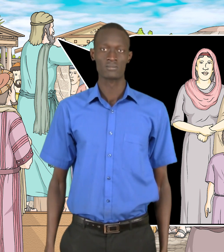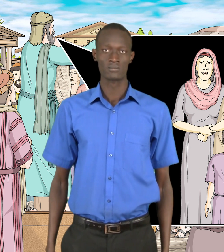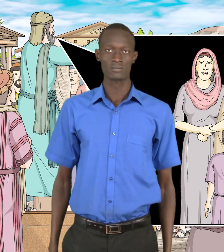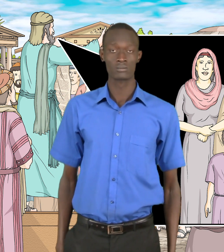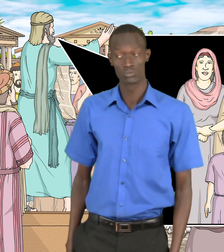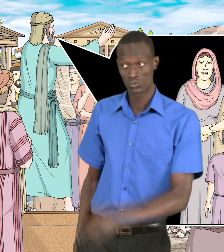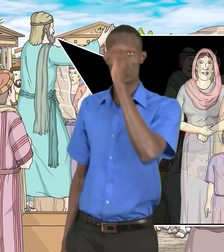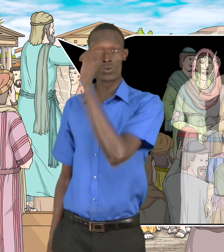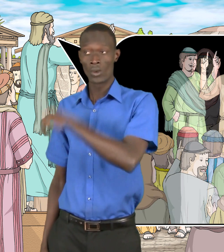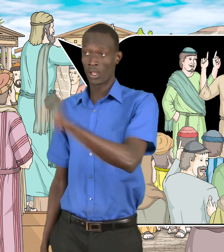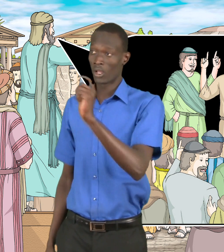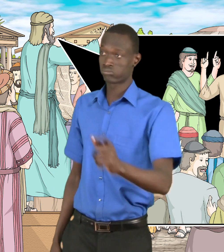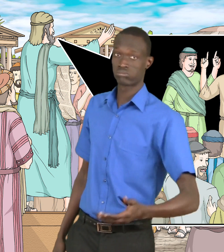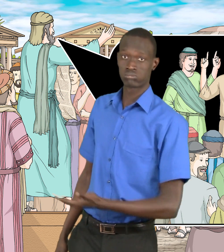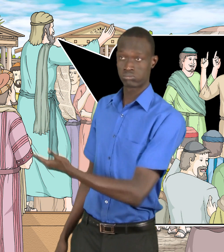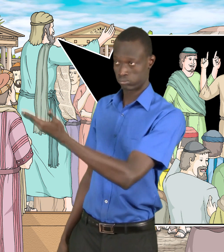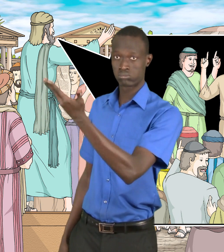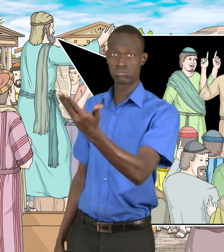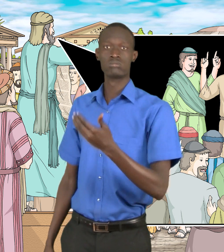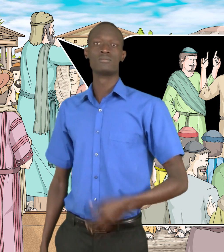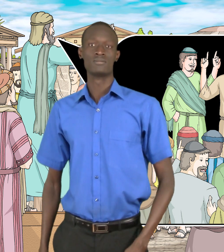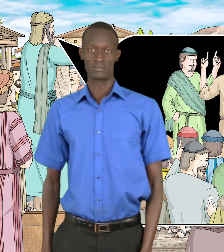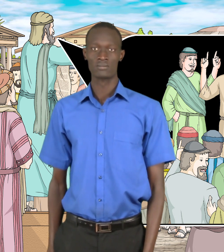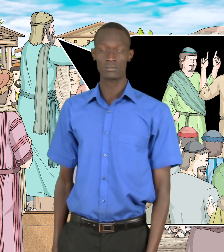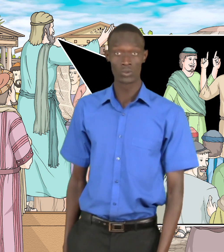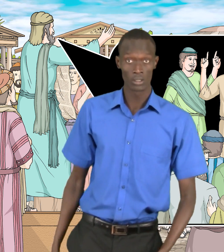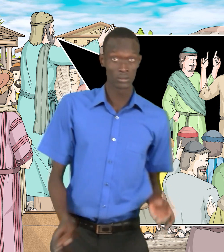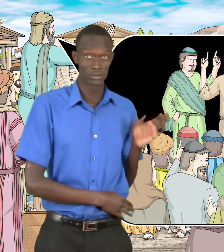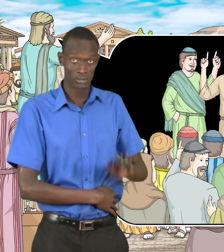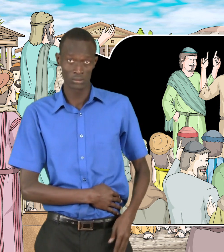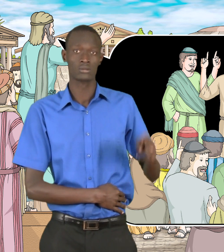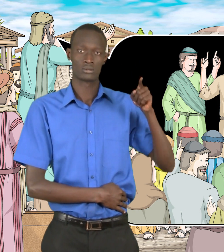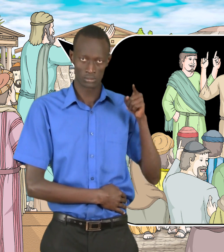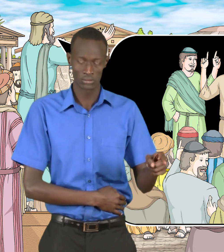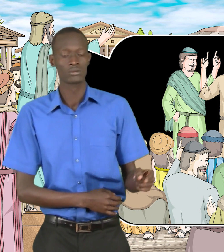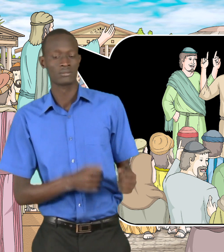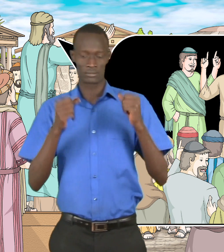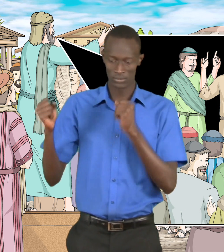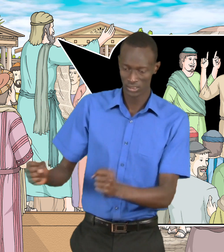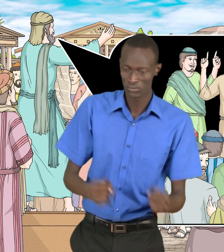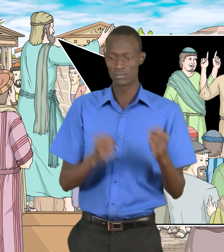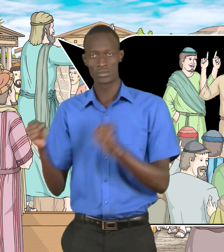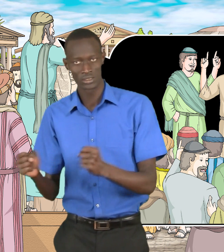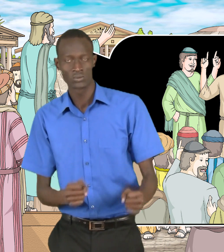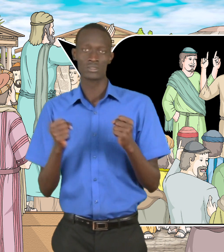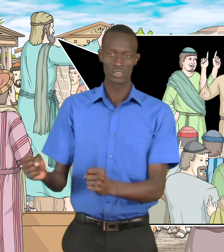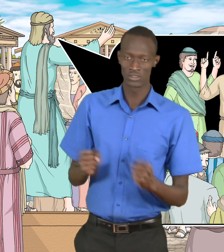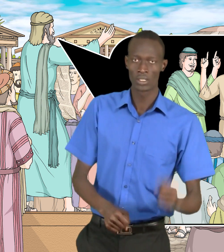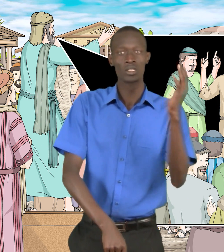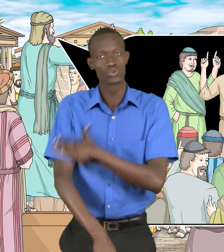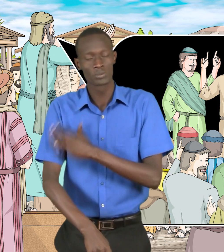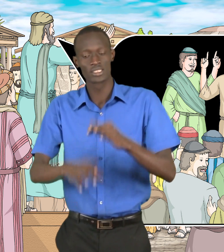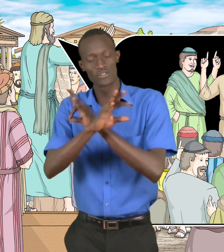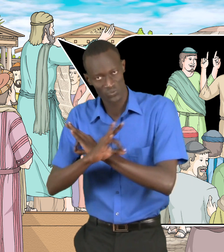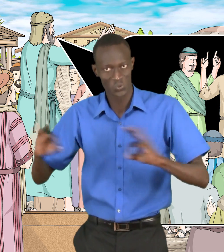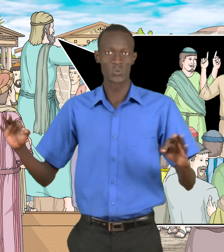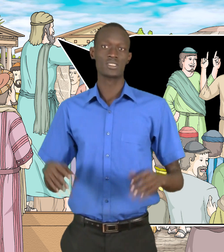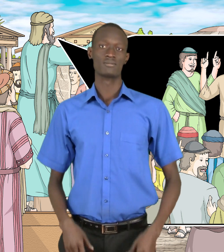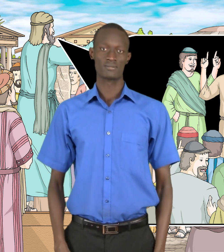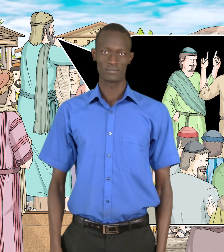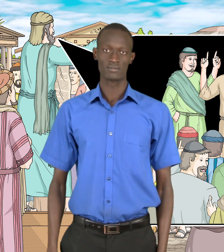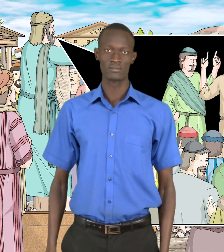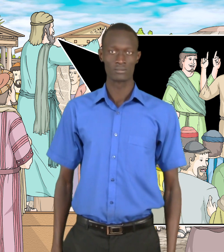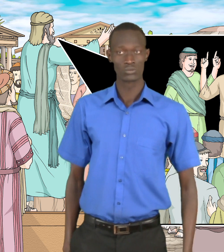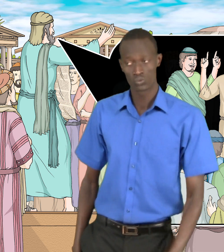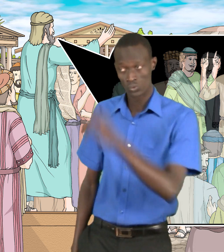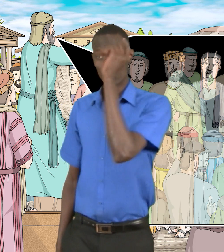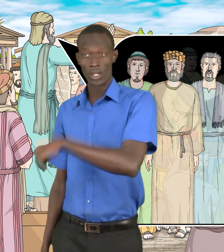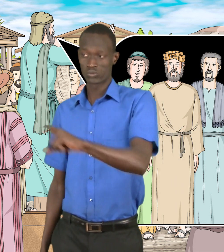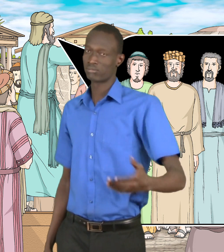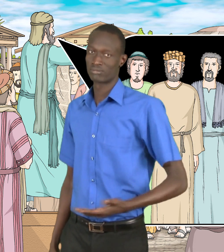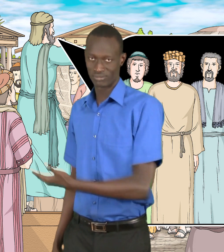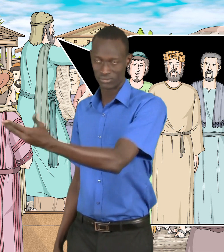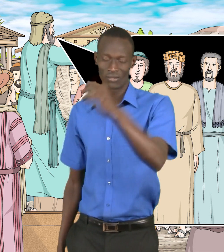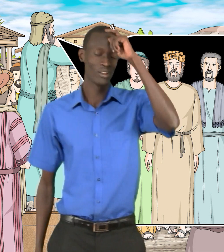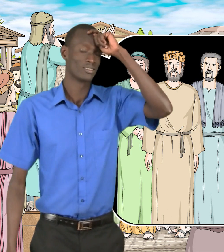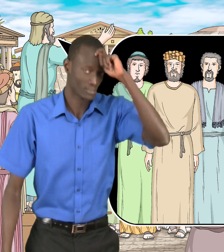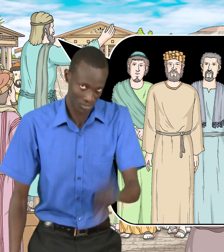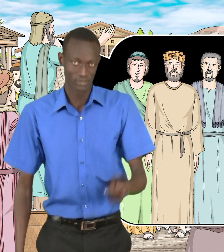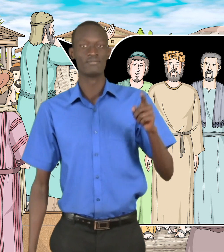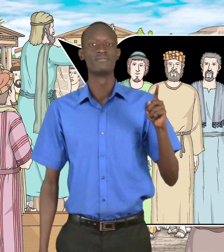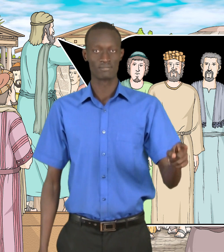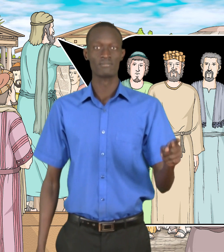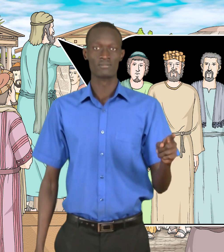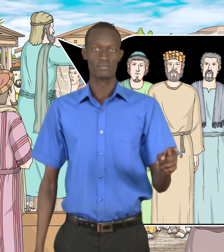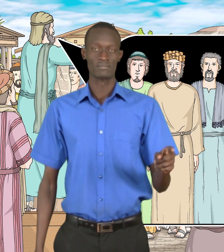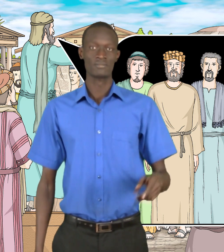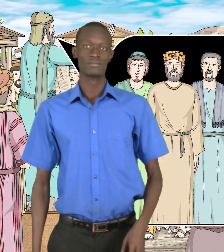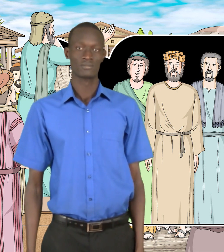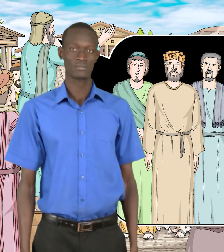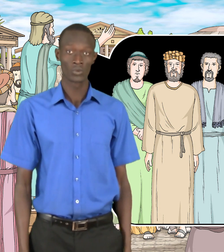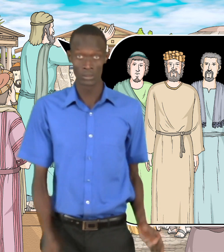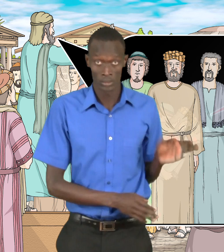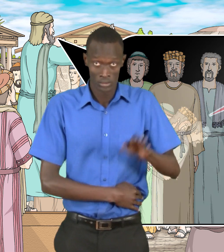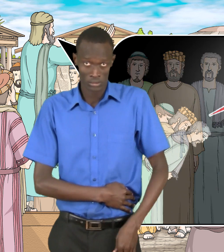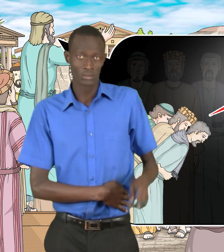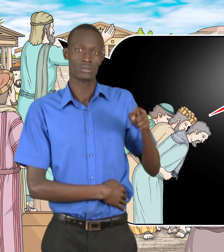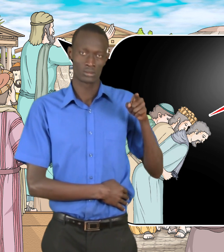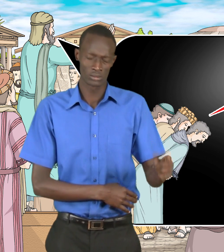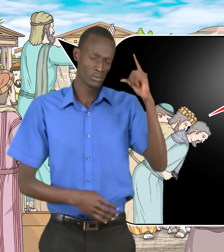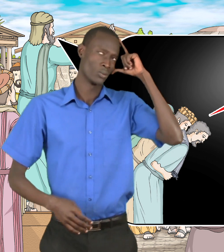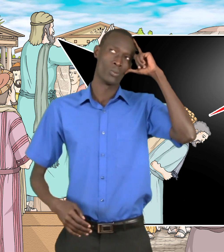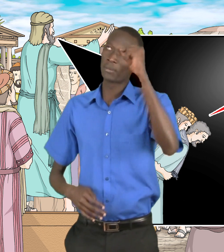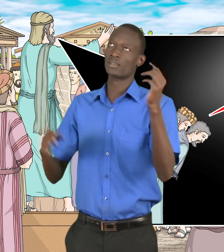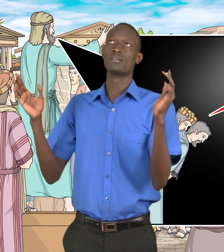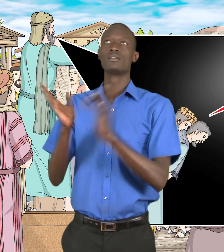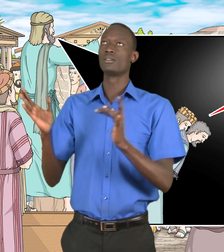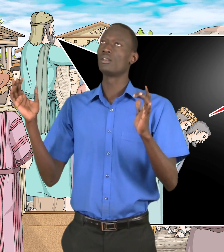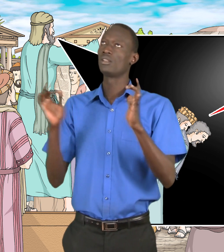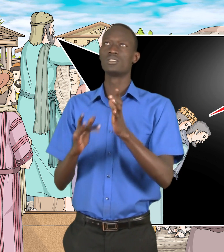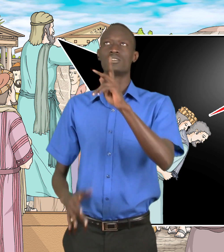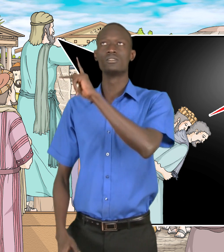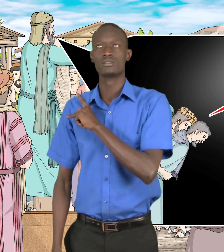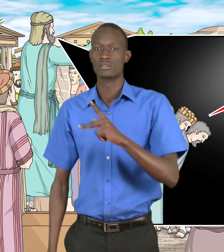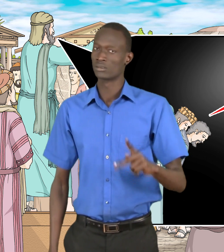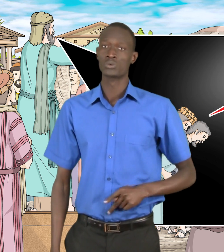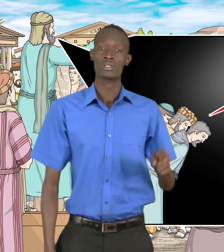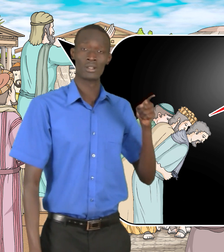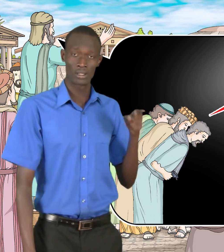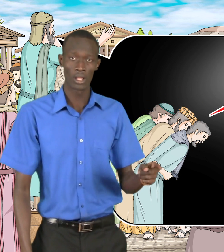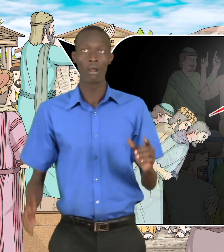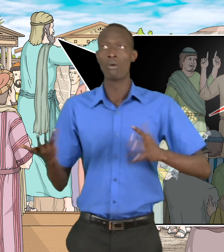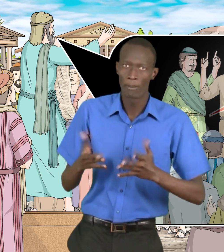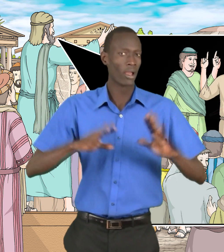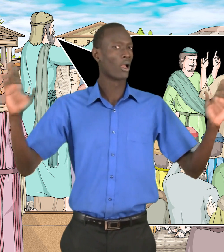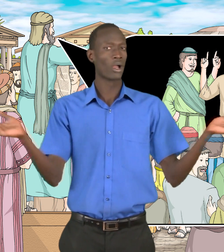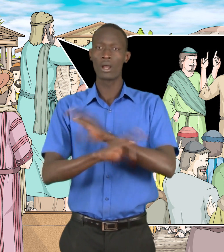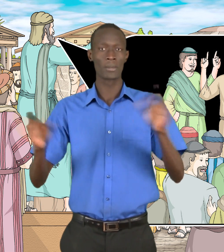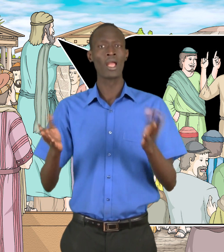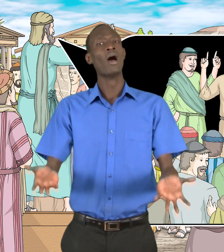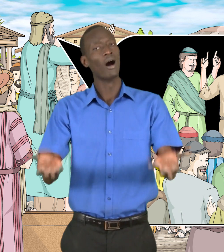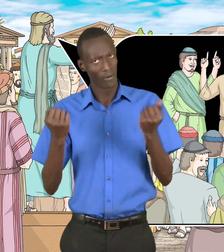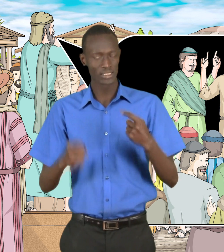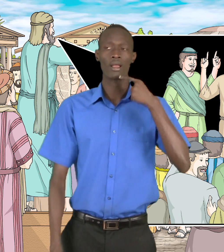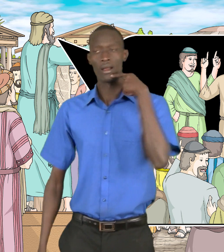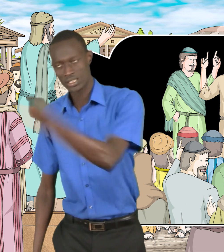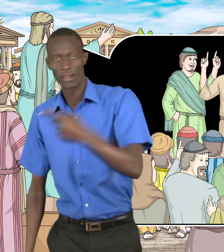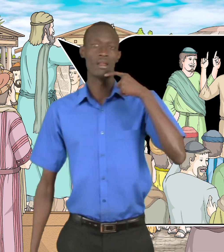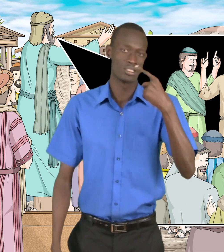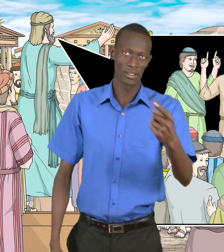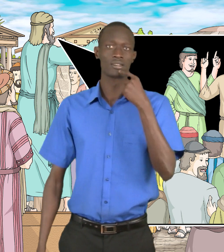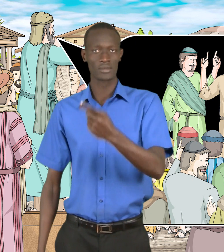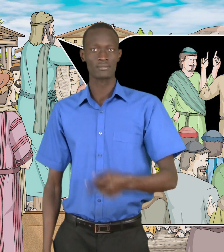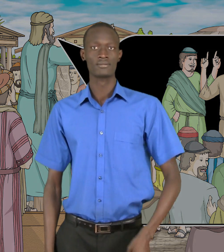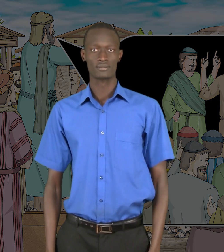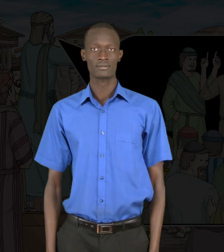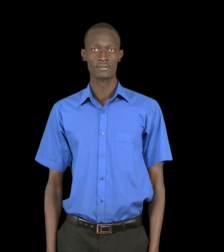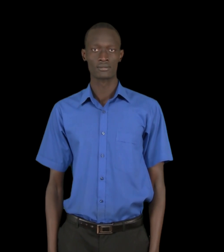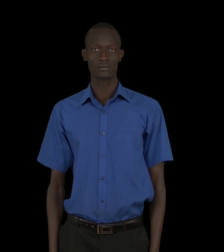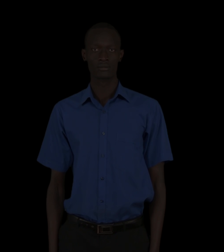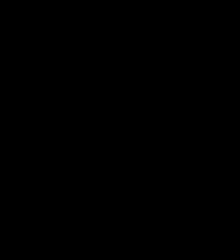For those who have served well as deacons acquire for themselves a high standing and great confidence in the faith that is in Christ Jesus.